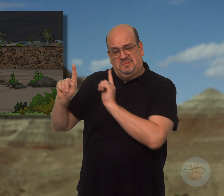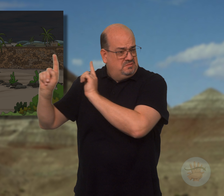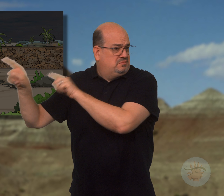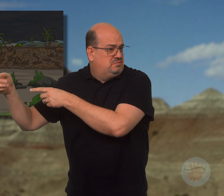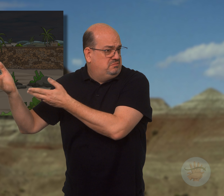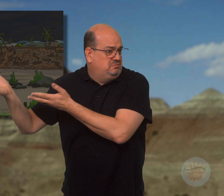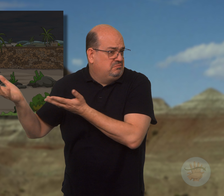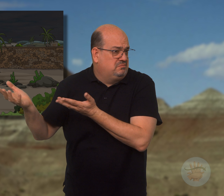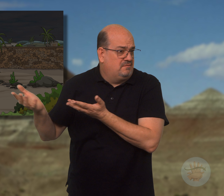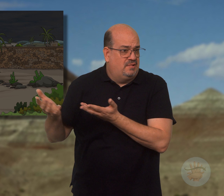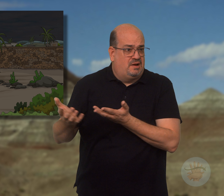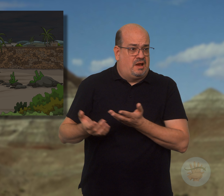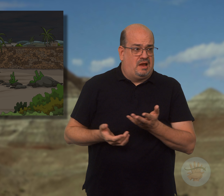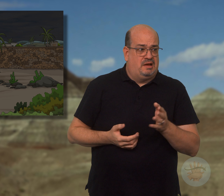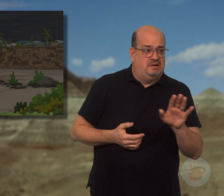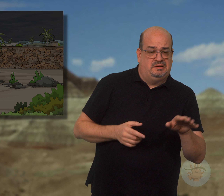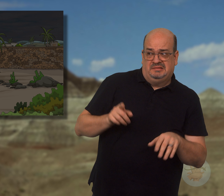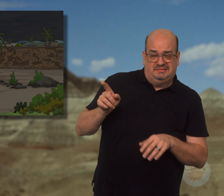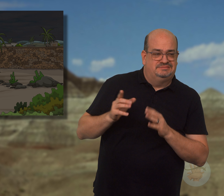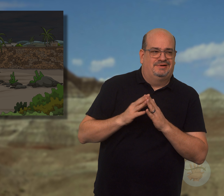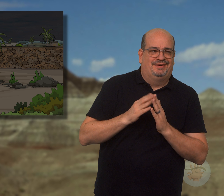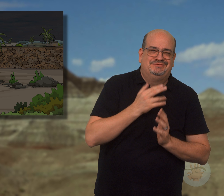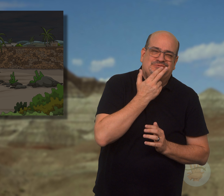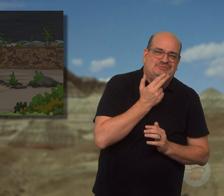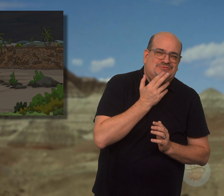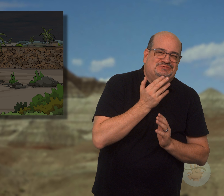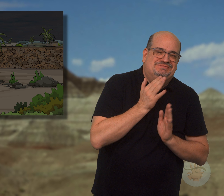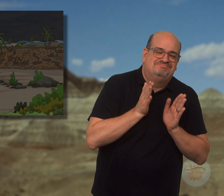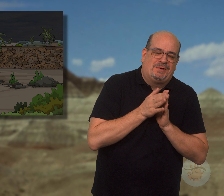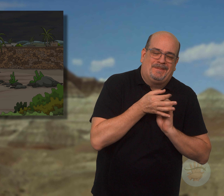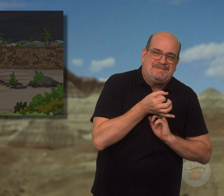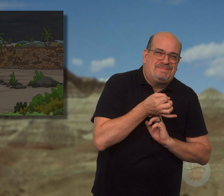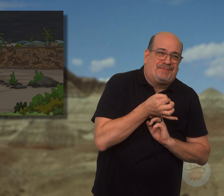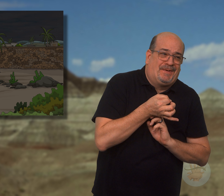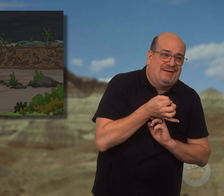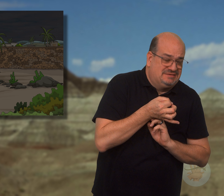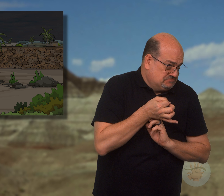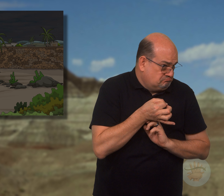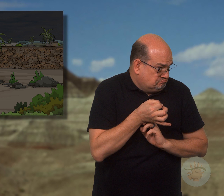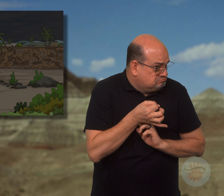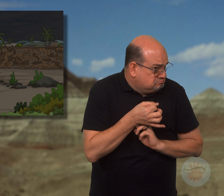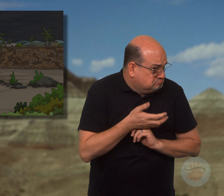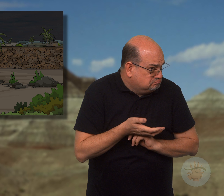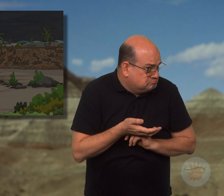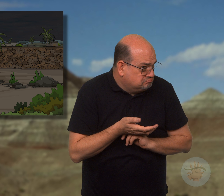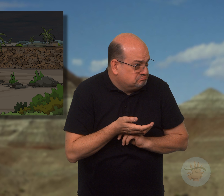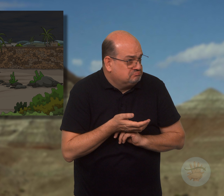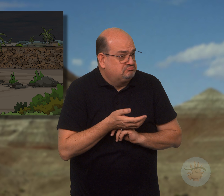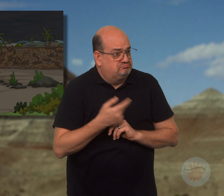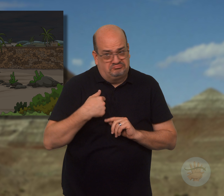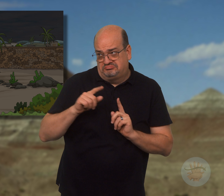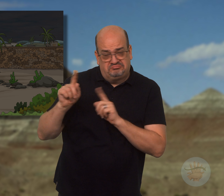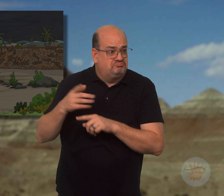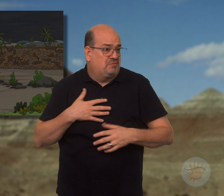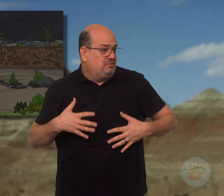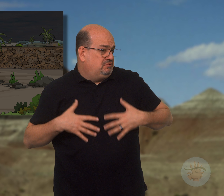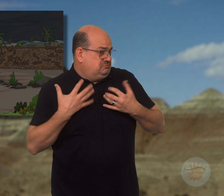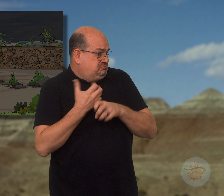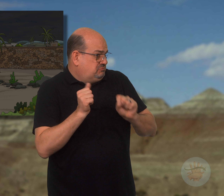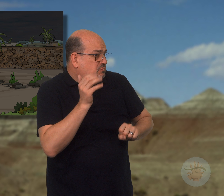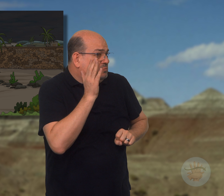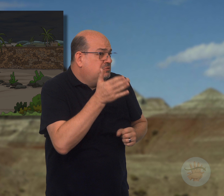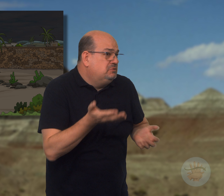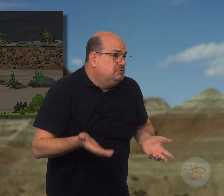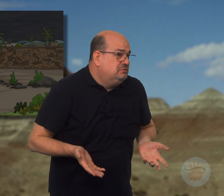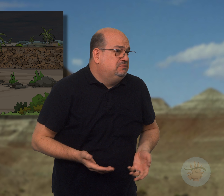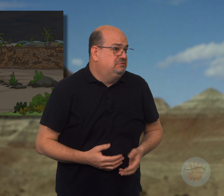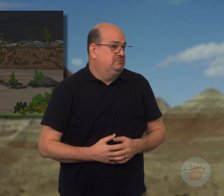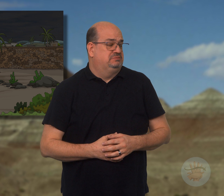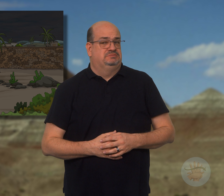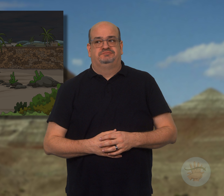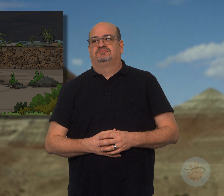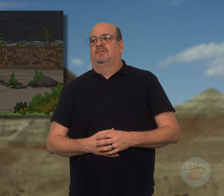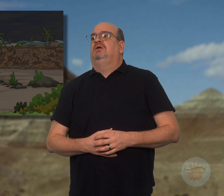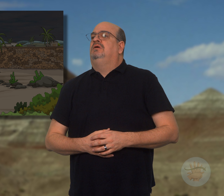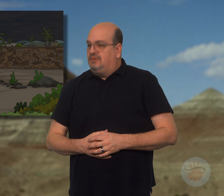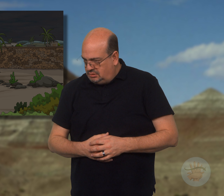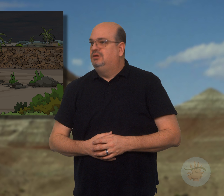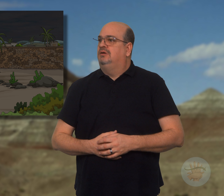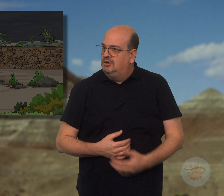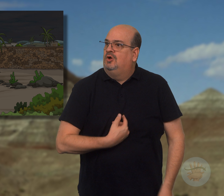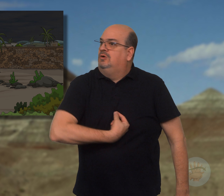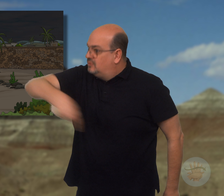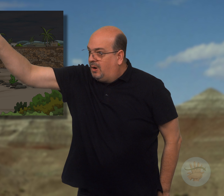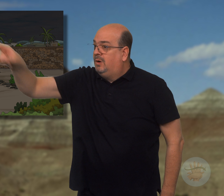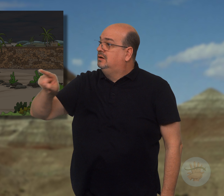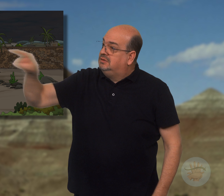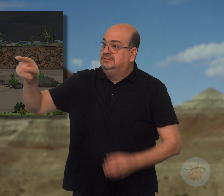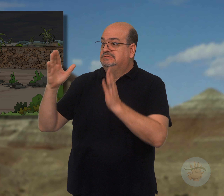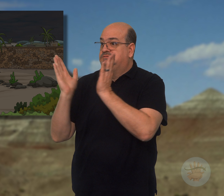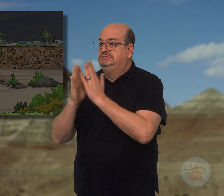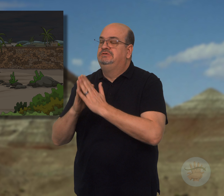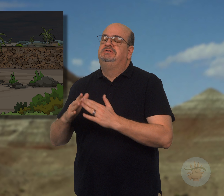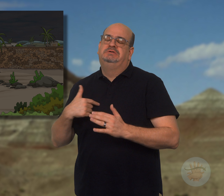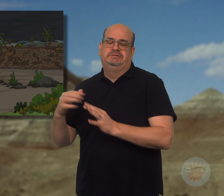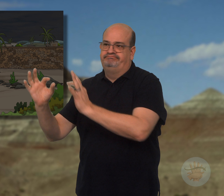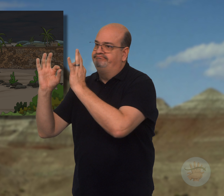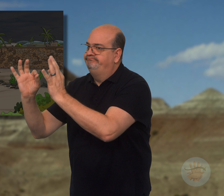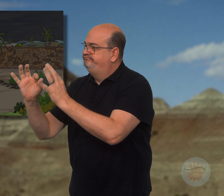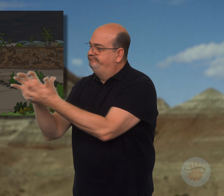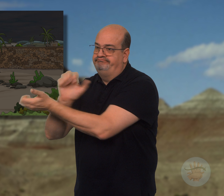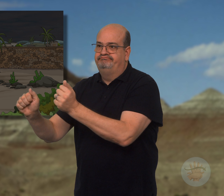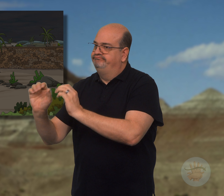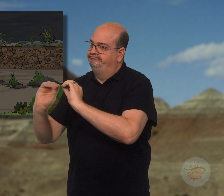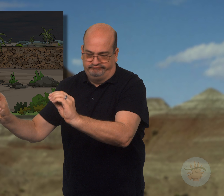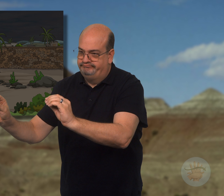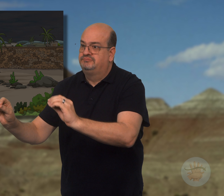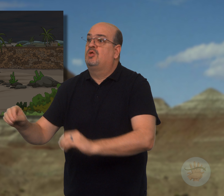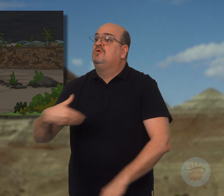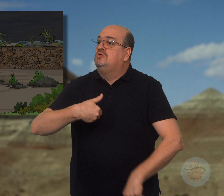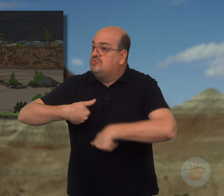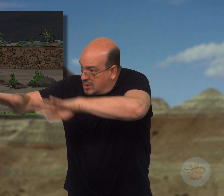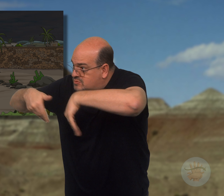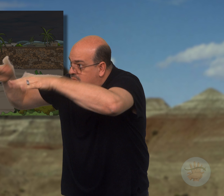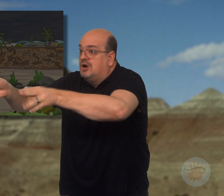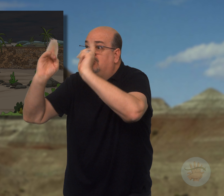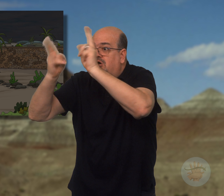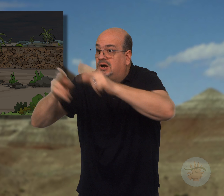Please let me flee there—is it not a small place? Then my life will be saved.”